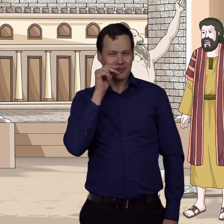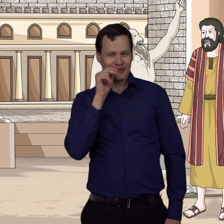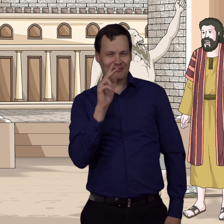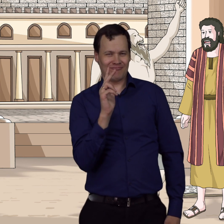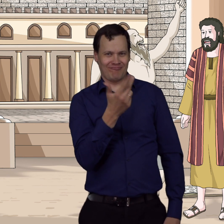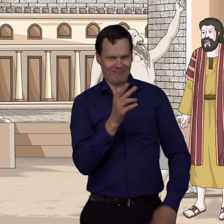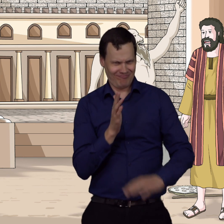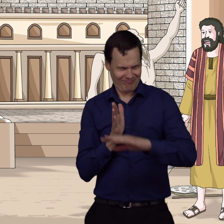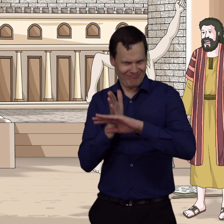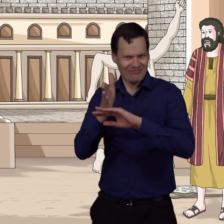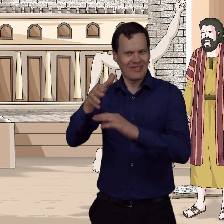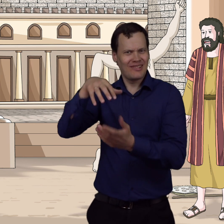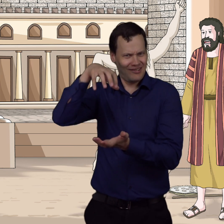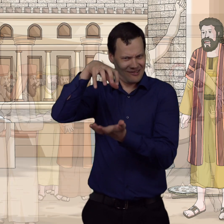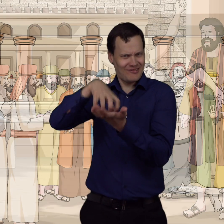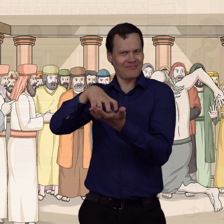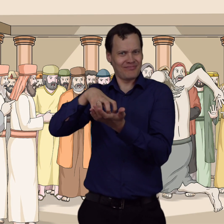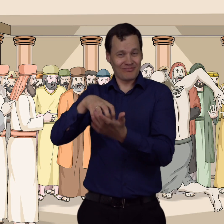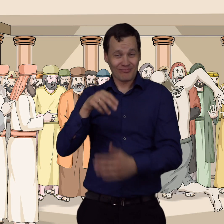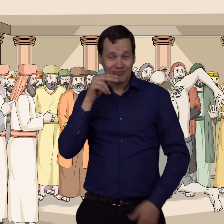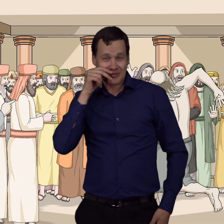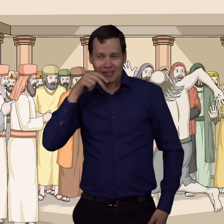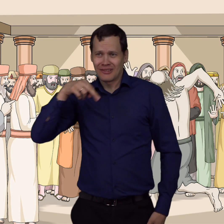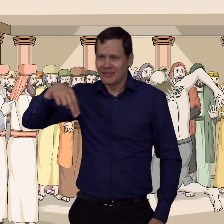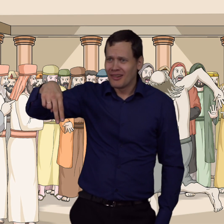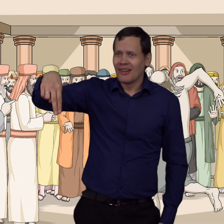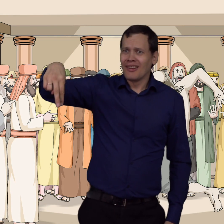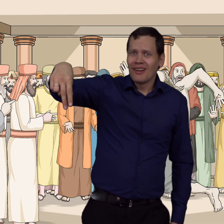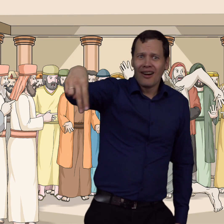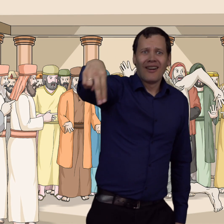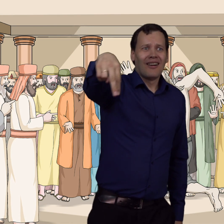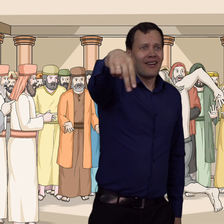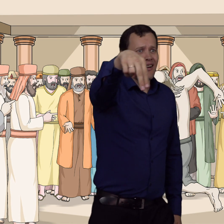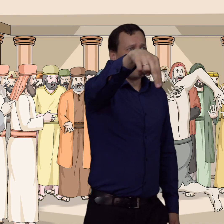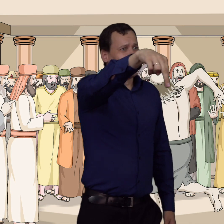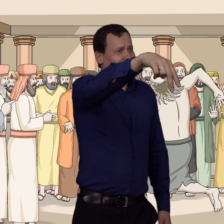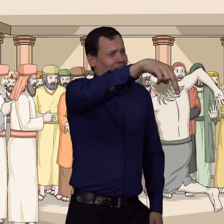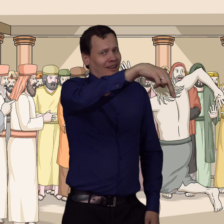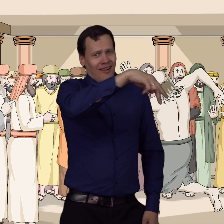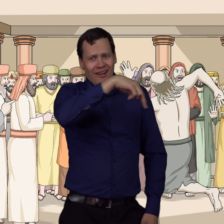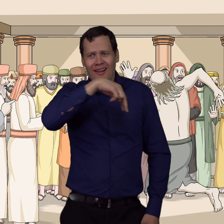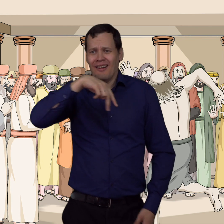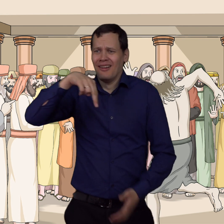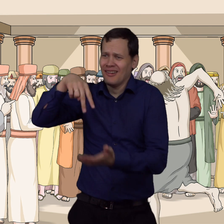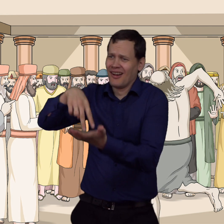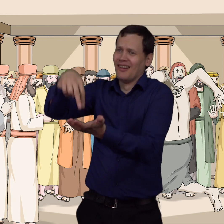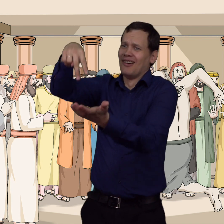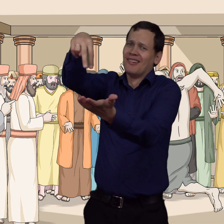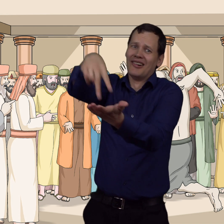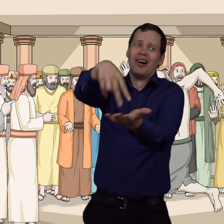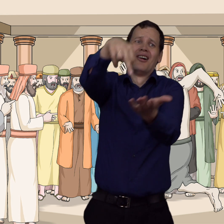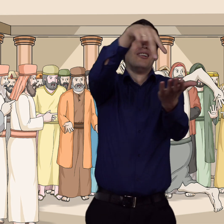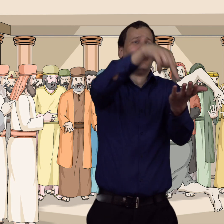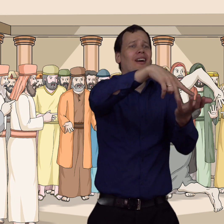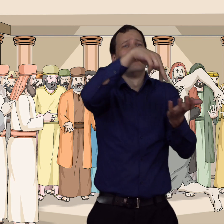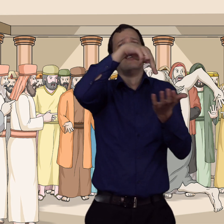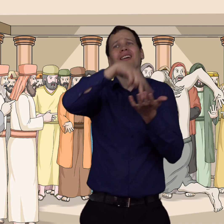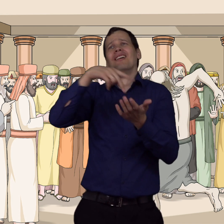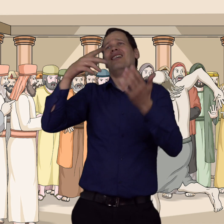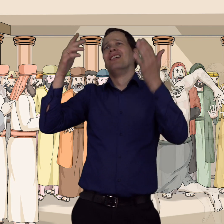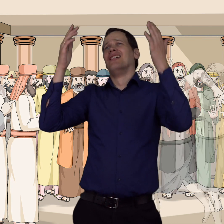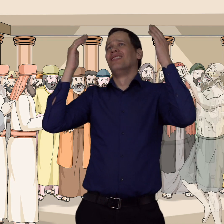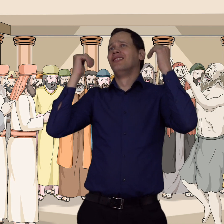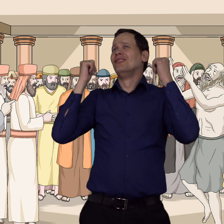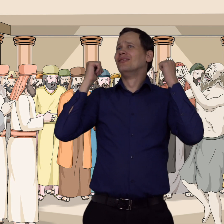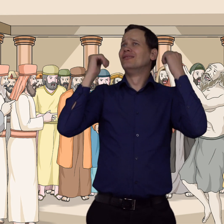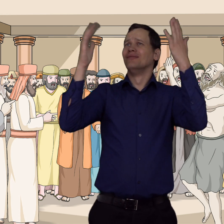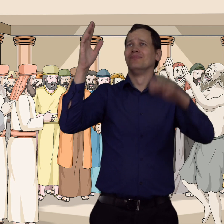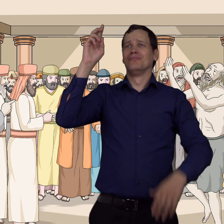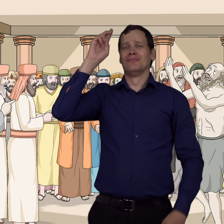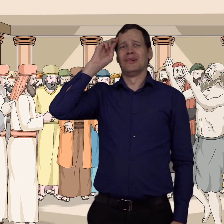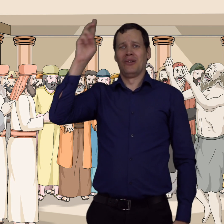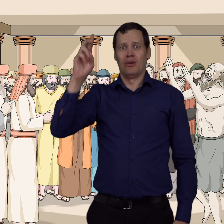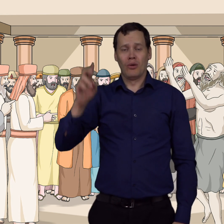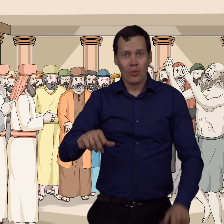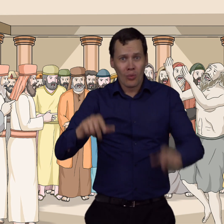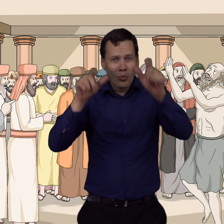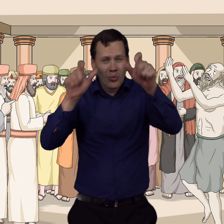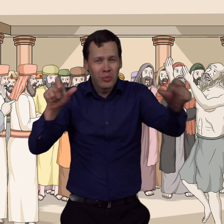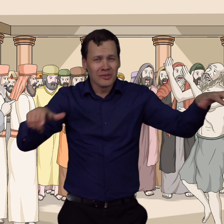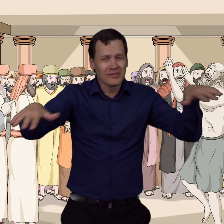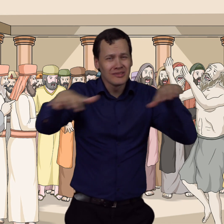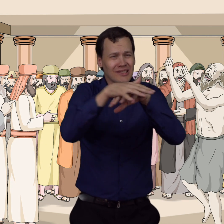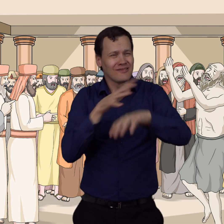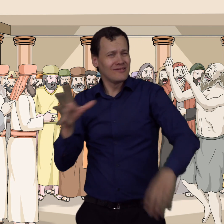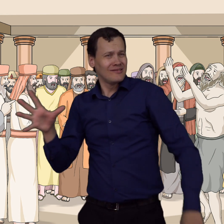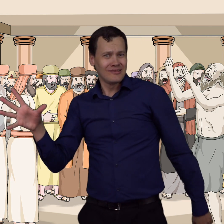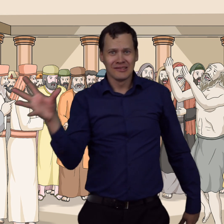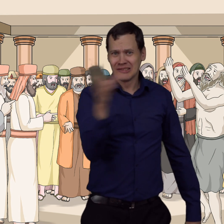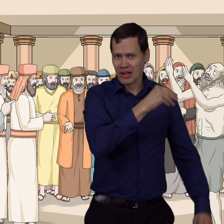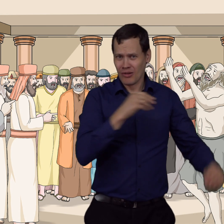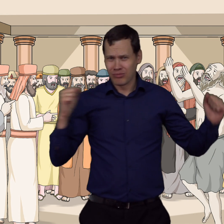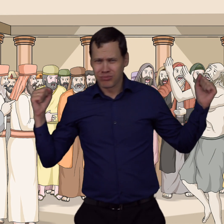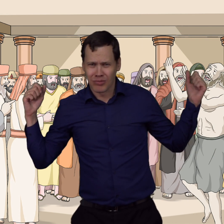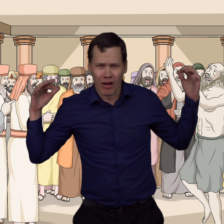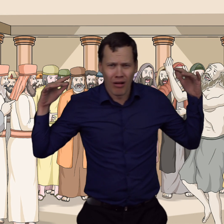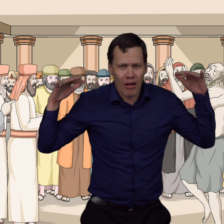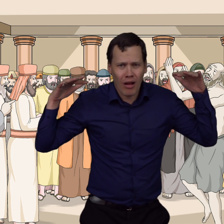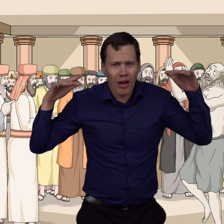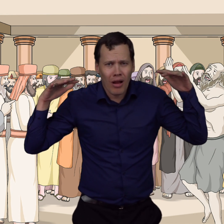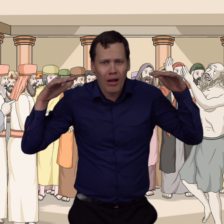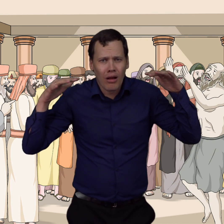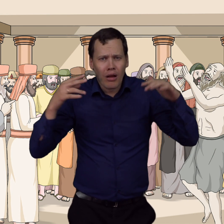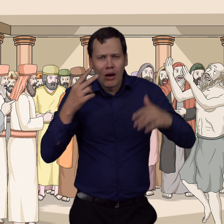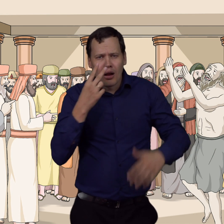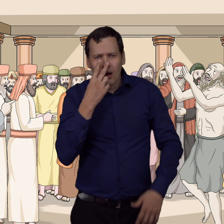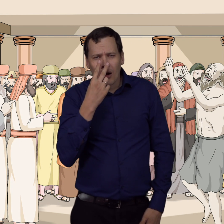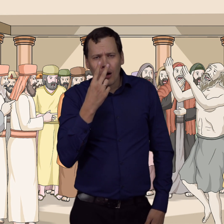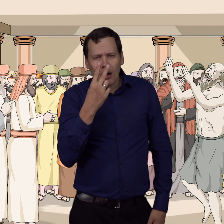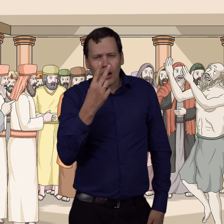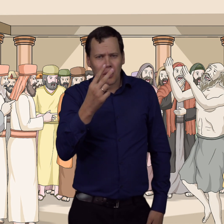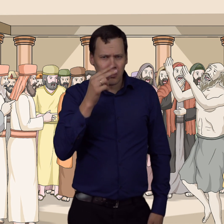Then he went with them into the temple courts, walking and leaping and praising God.